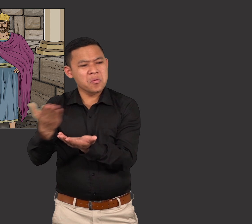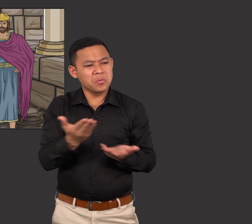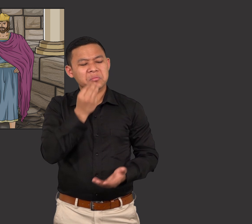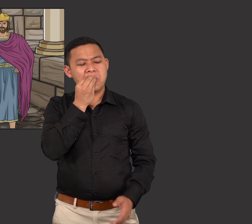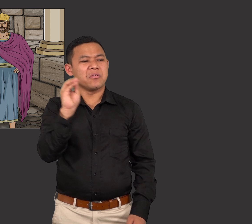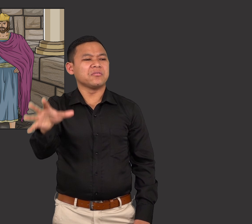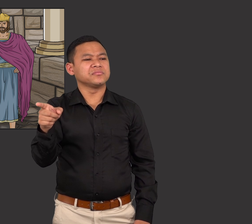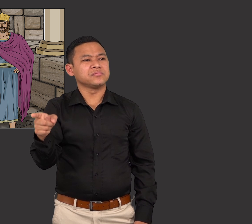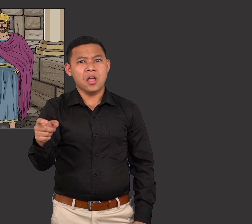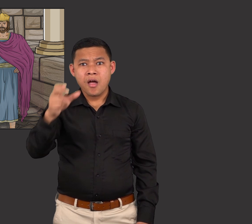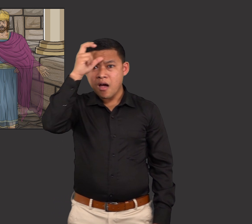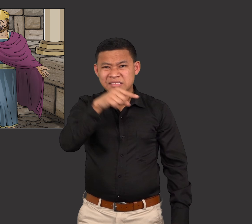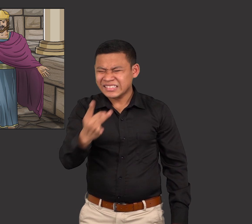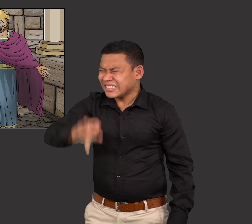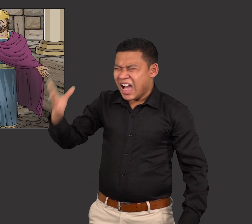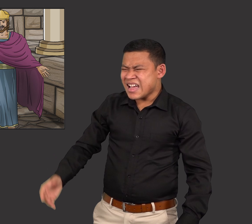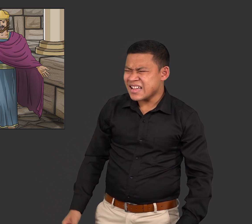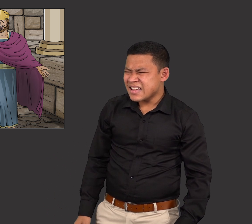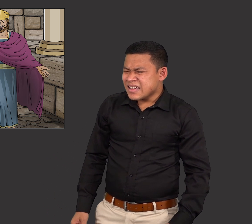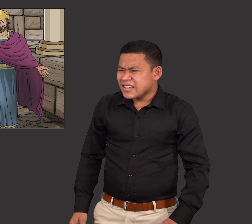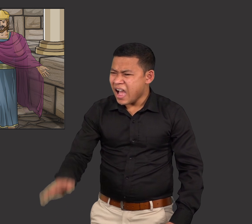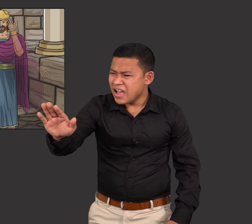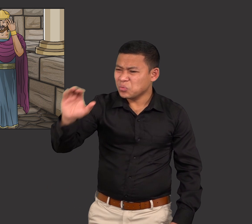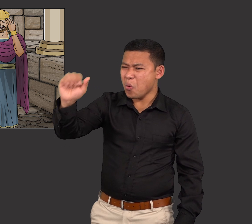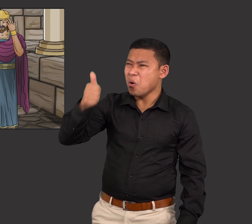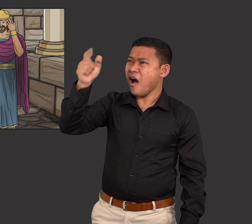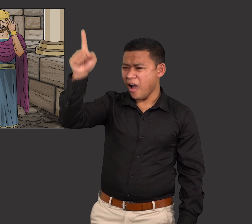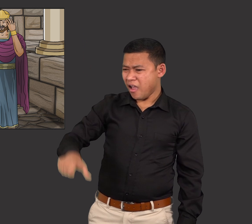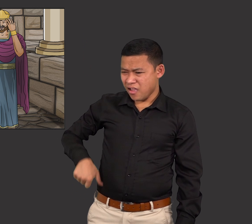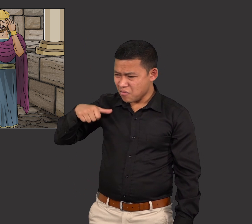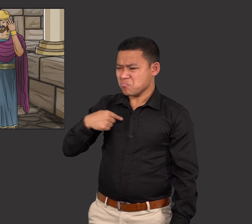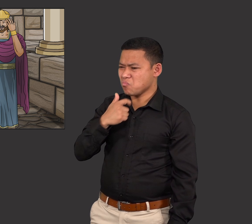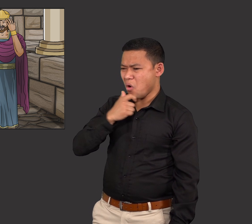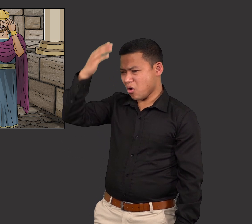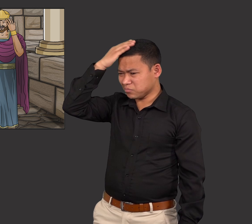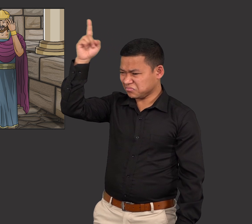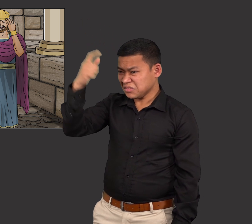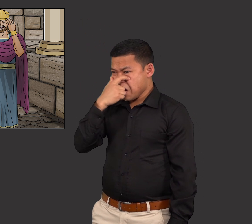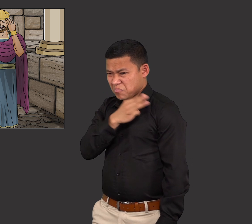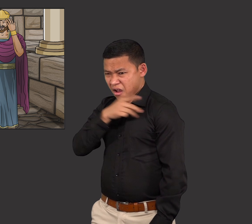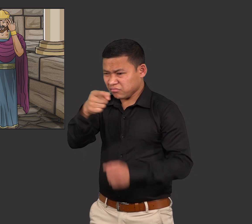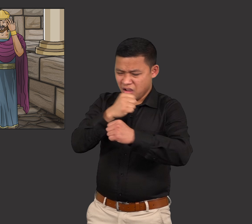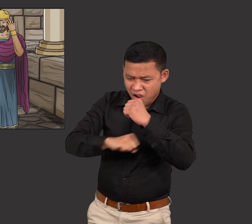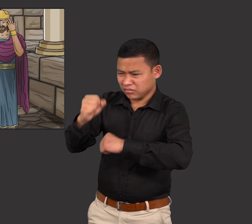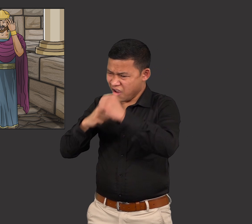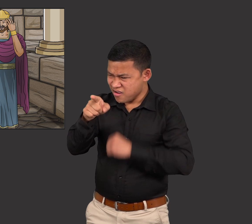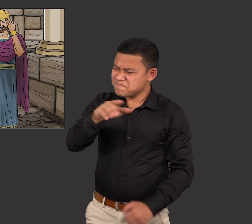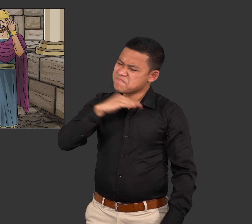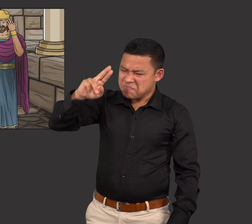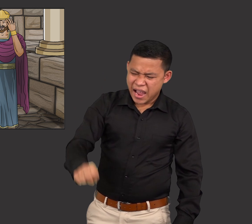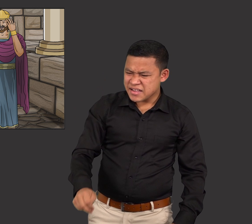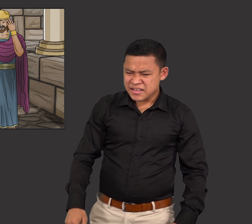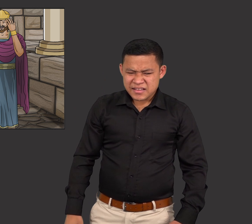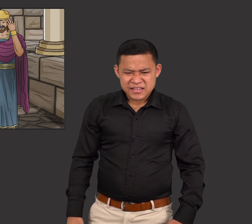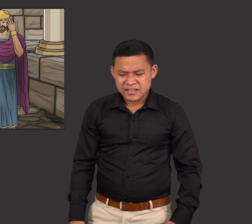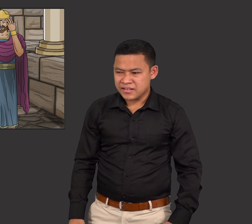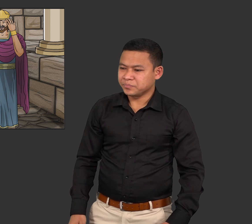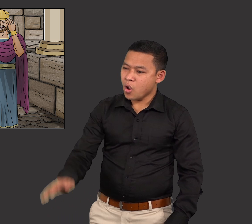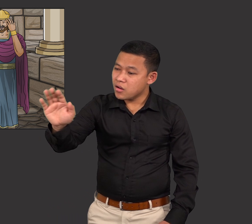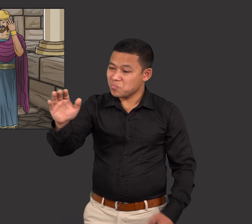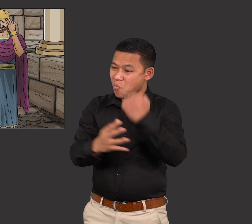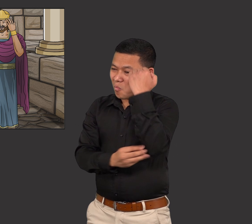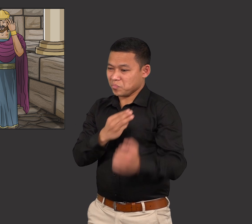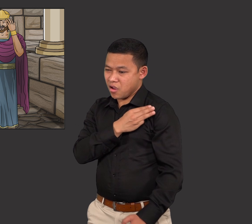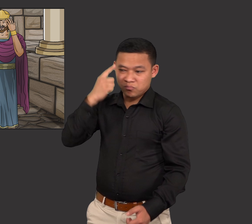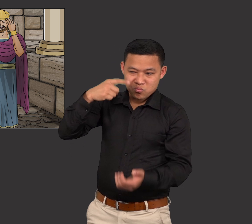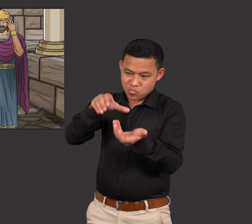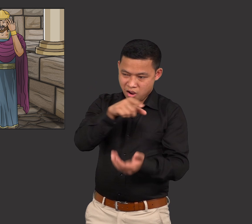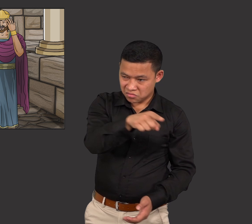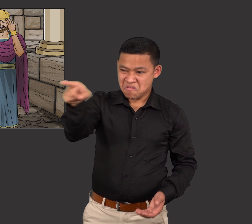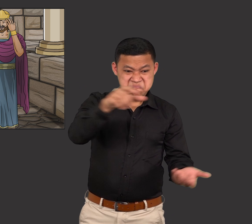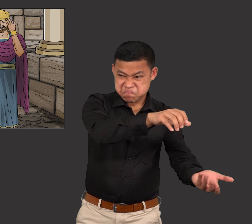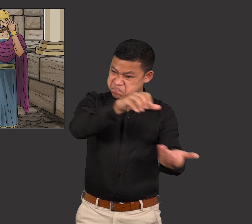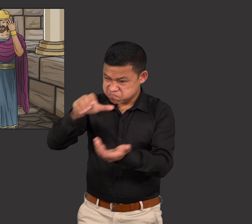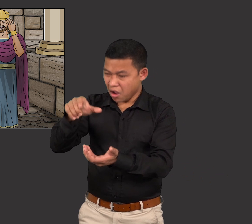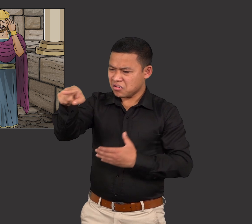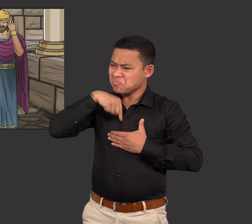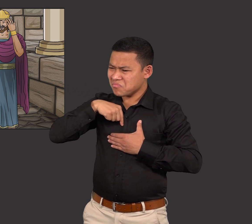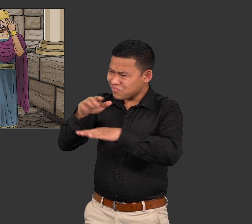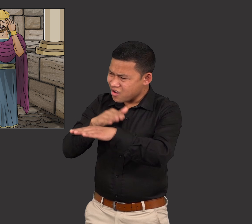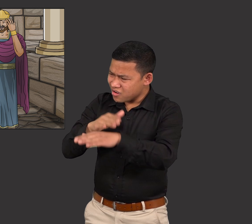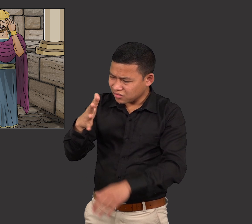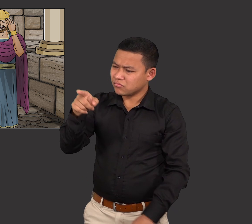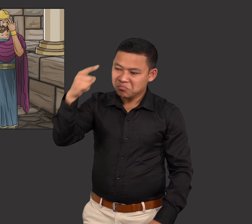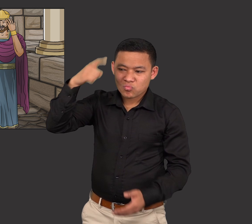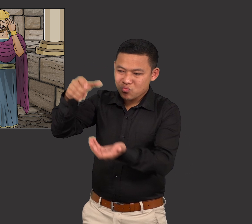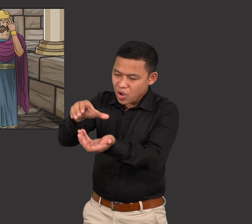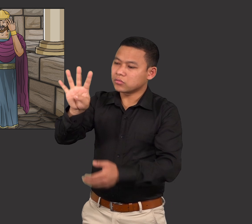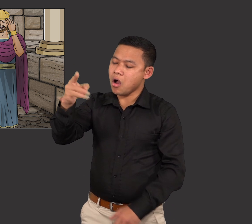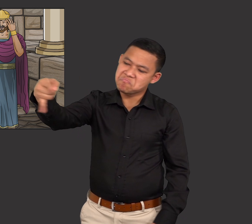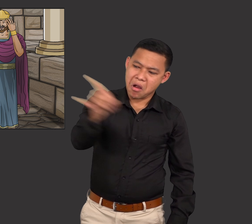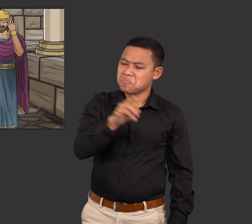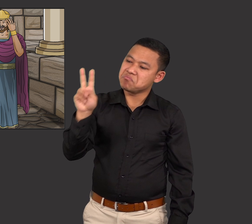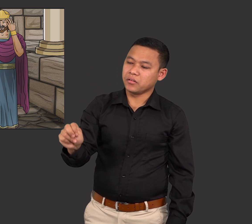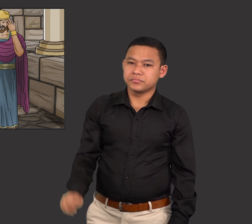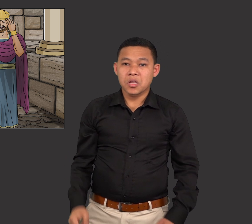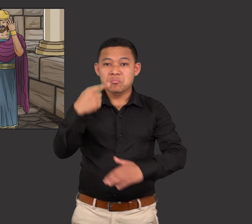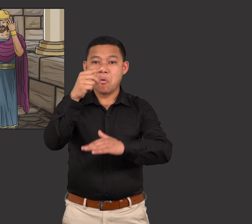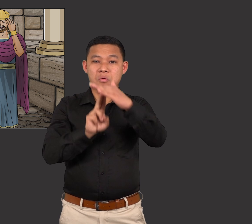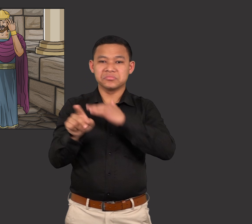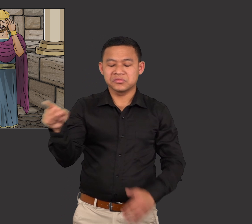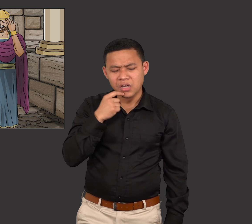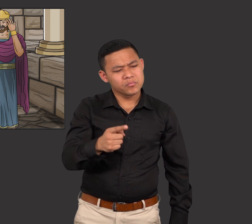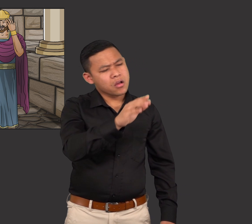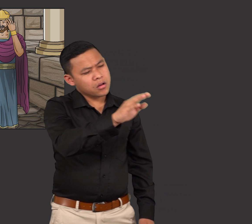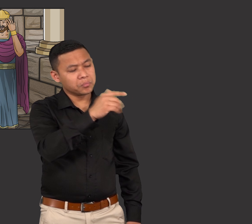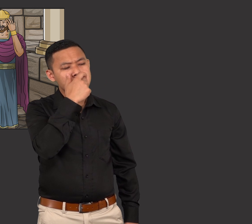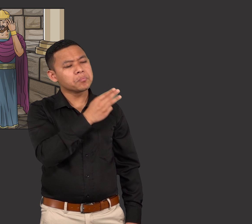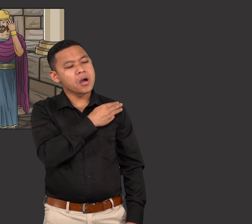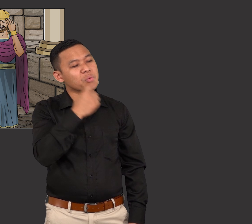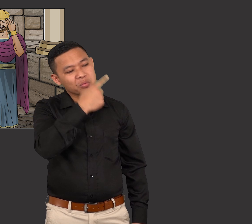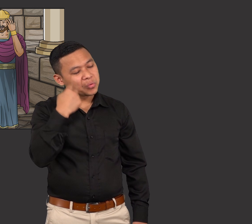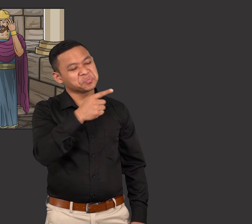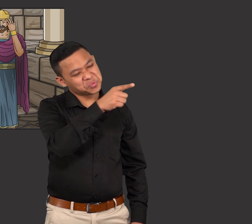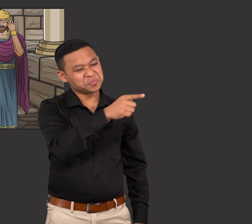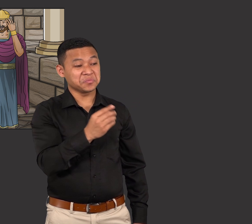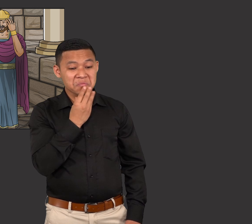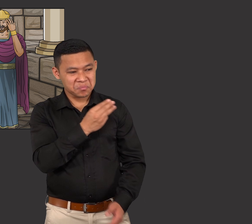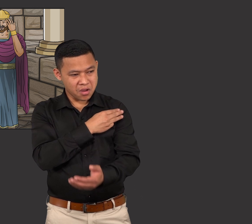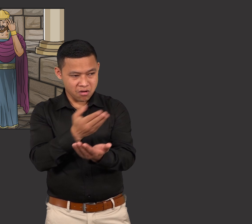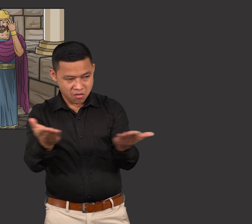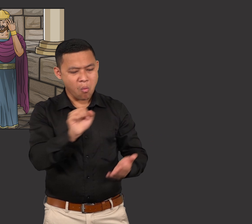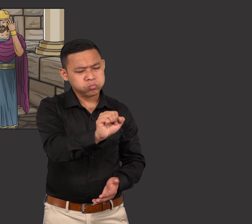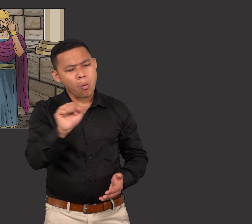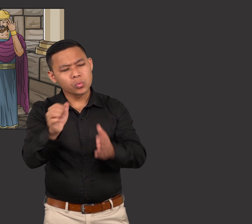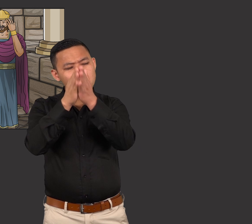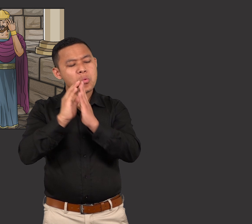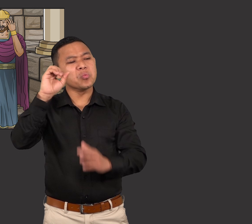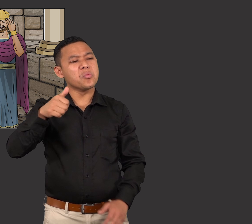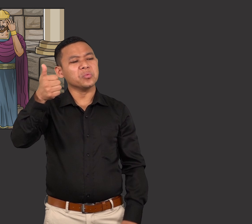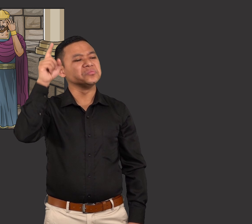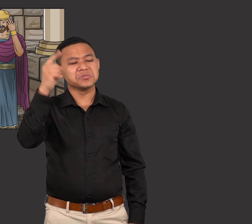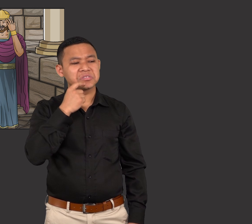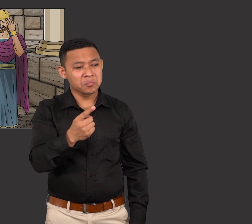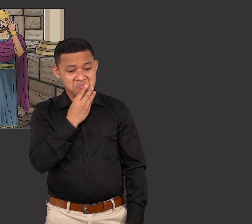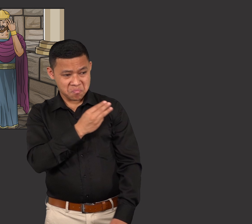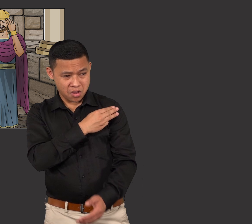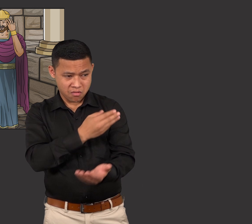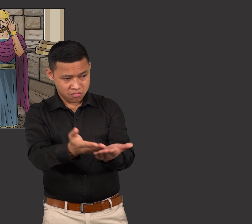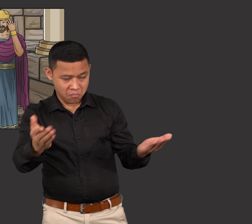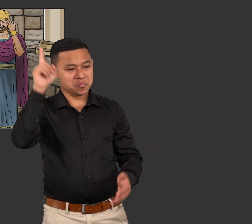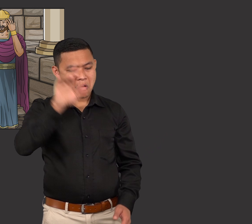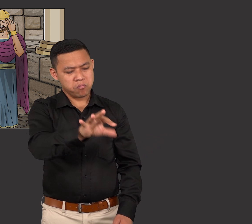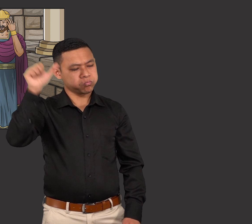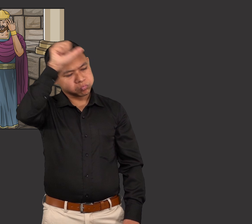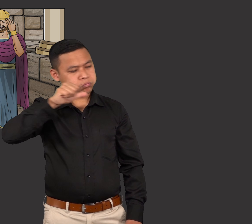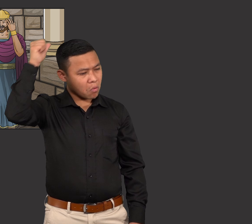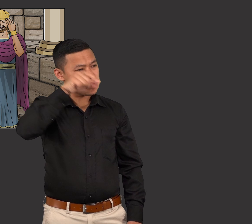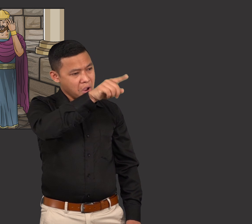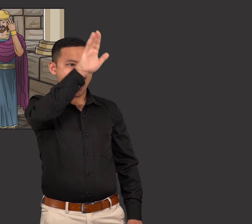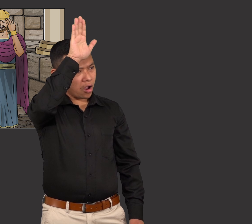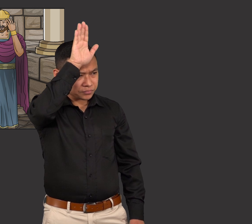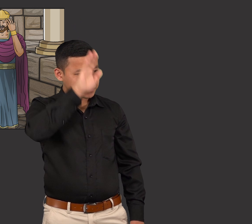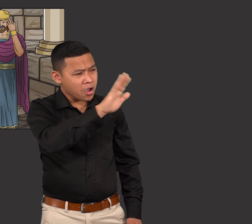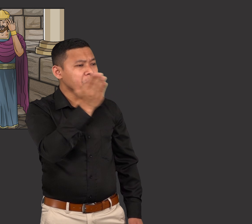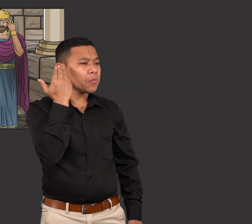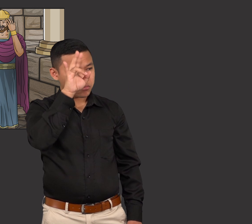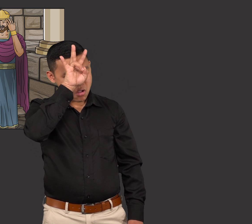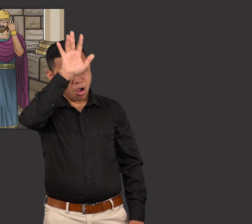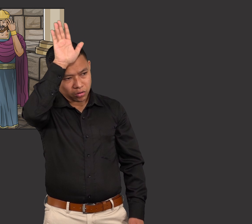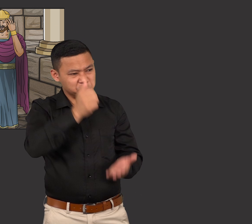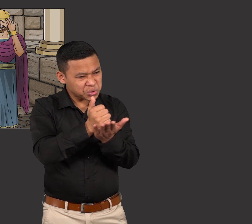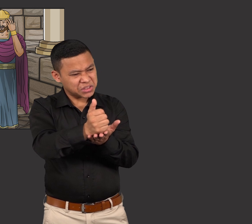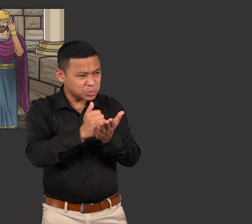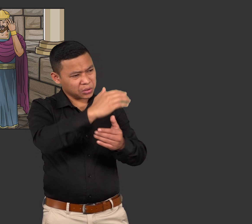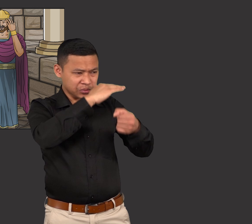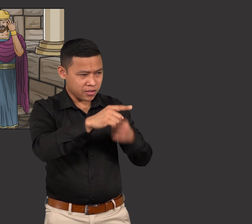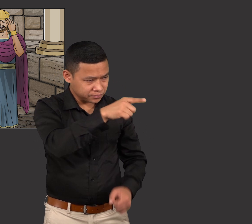David burned with anger against the man and said to Nathan: “As surely as the LORD lives, the man who did this deserves to die! Because he has done this thing and has shown no pity, he must pay for the lamb four times over.” Then Nathan said to David, “You are that man!